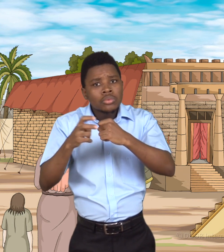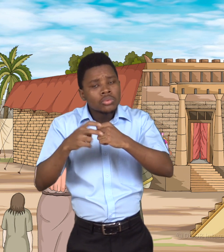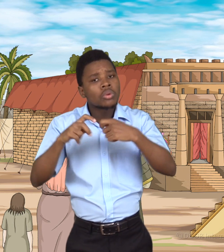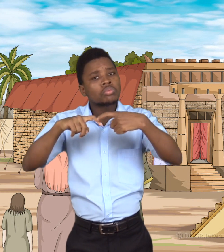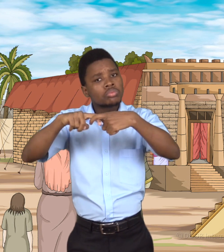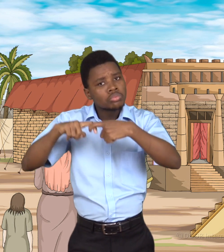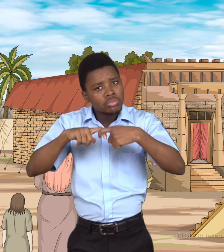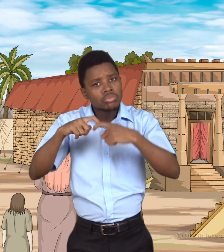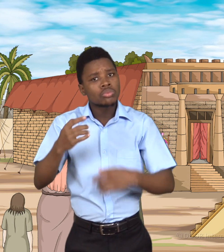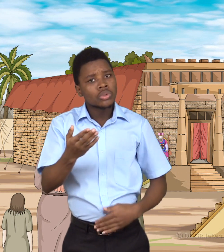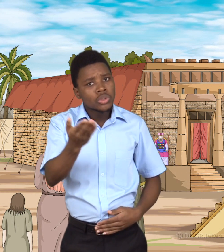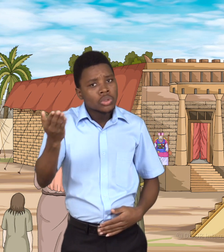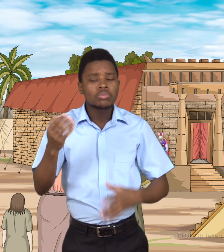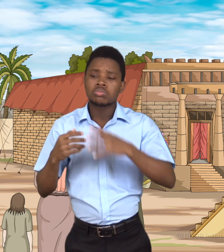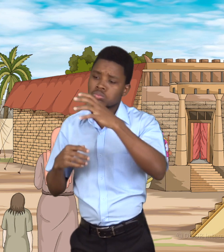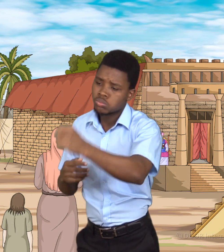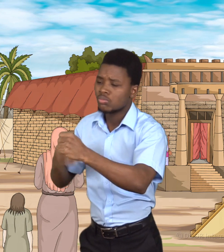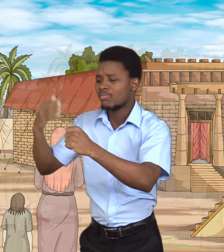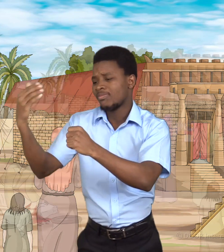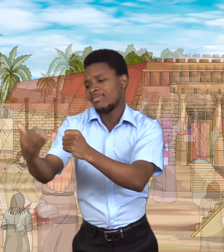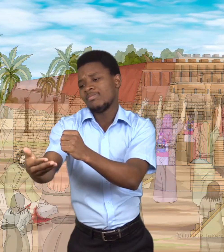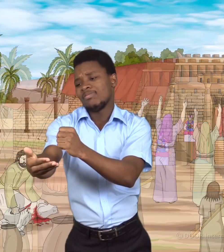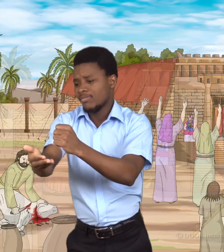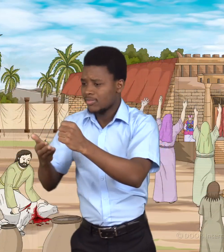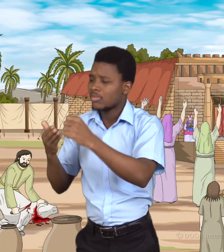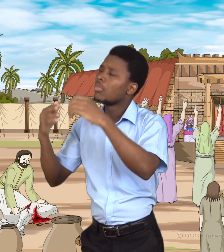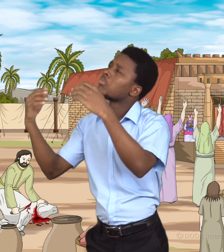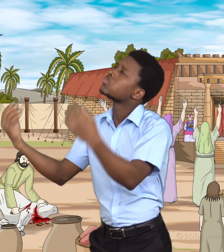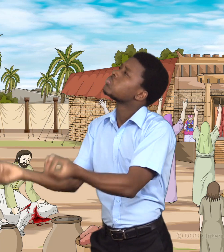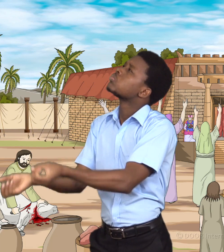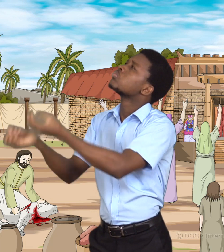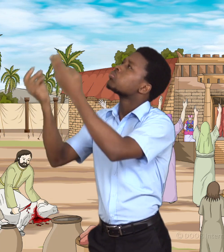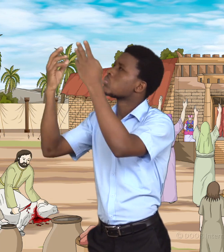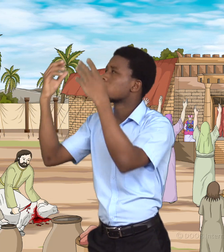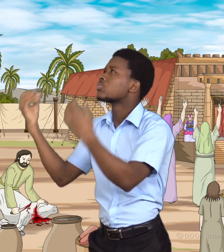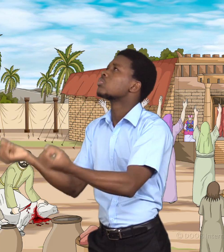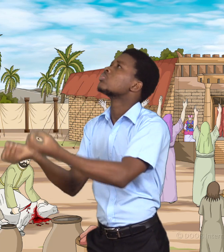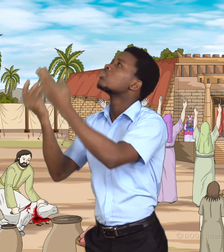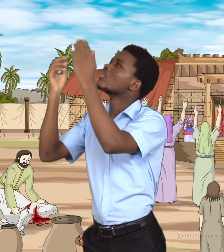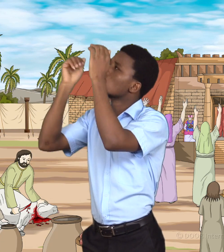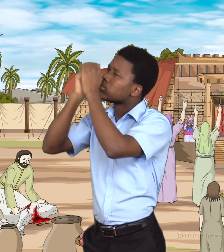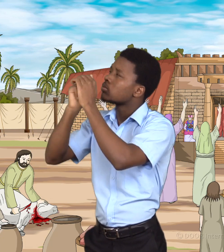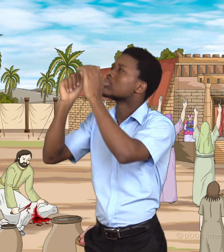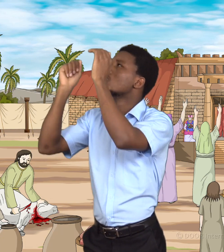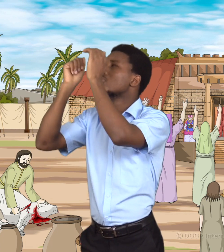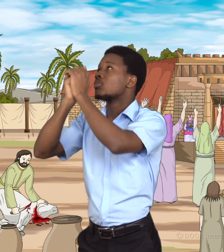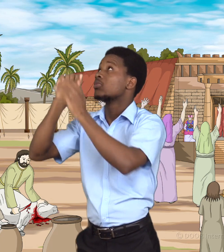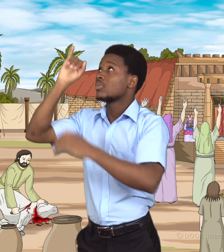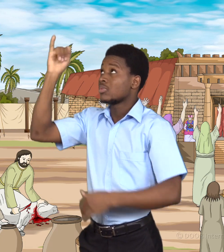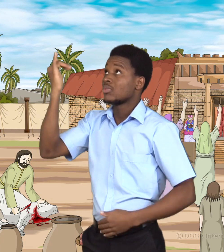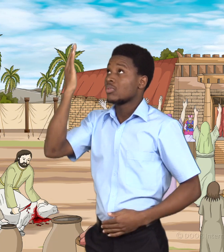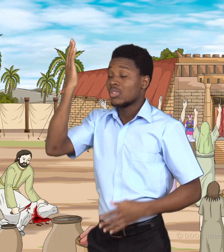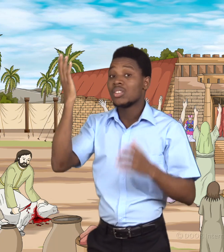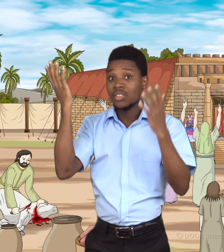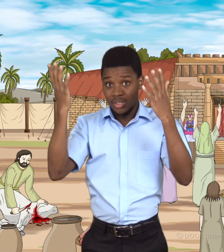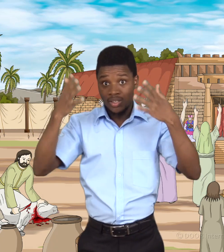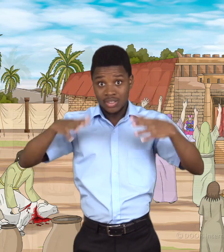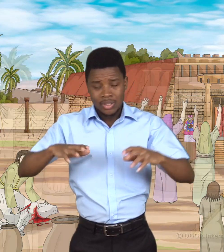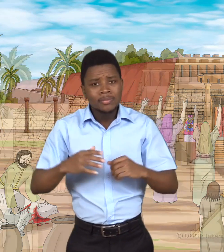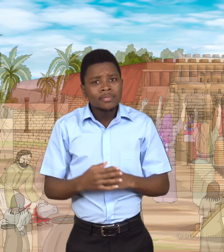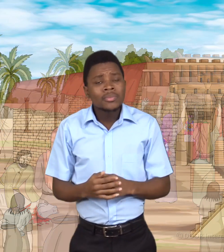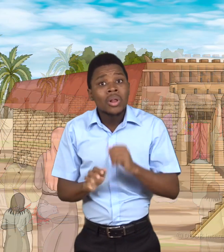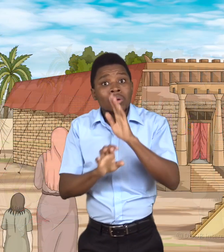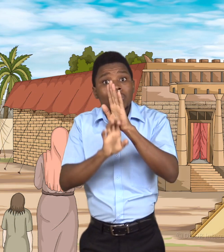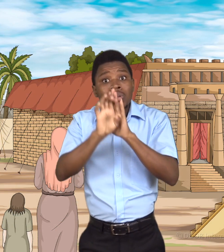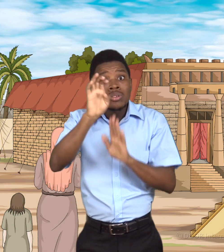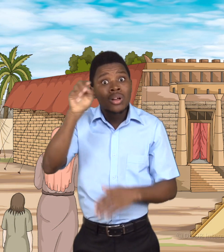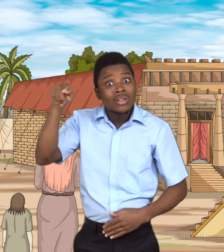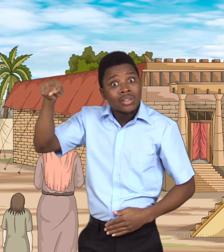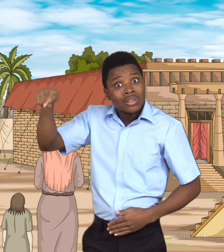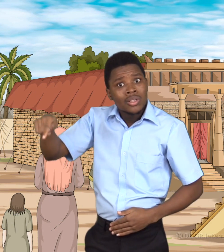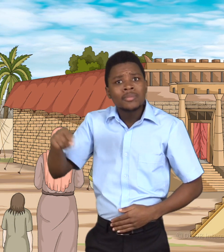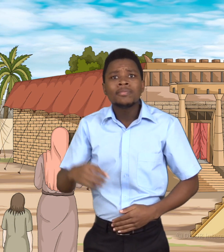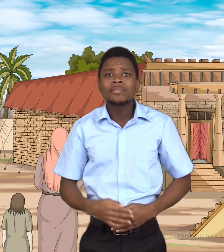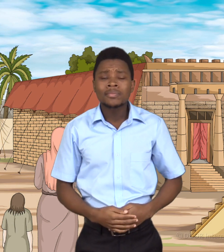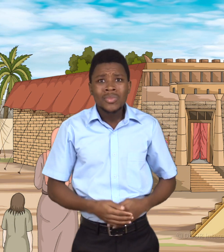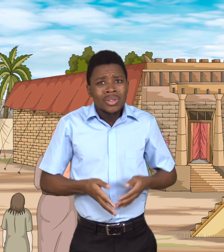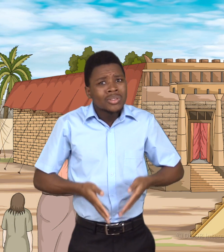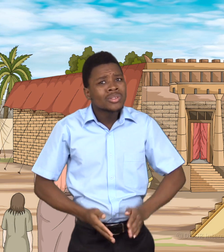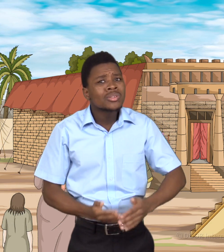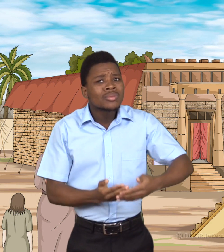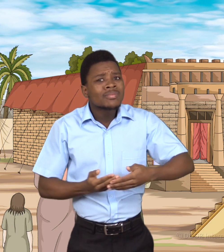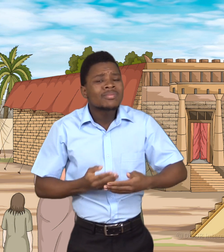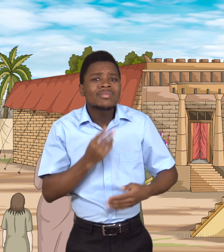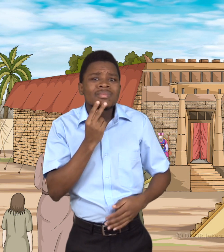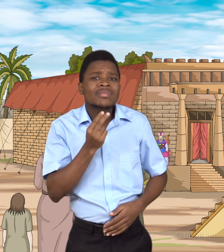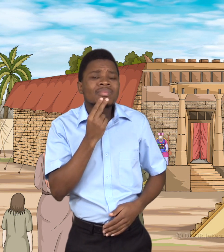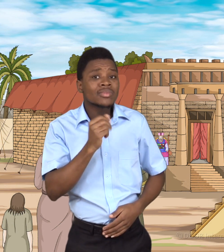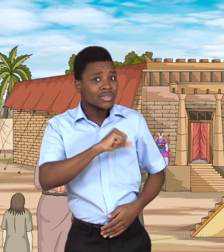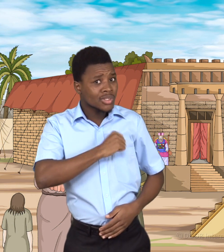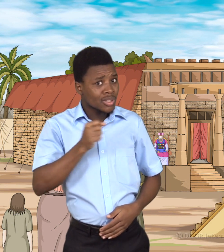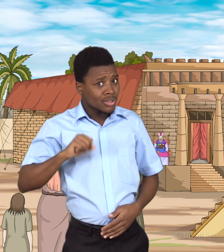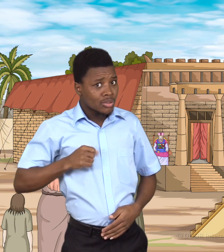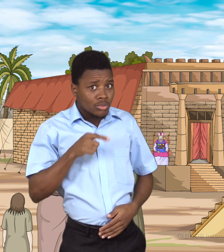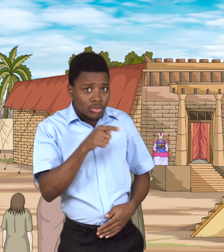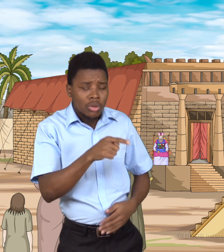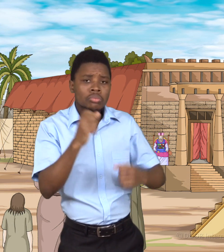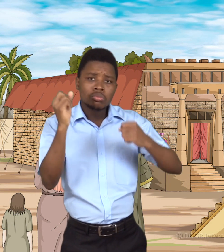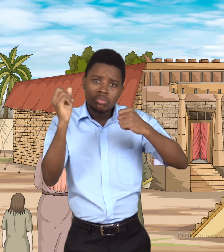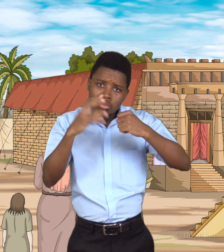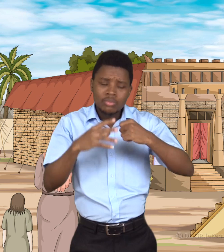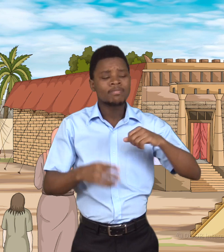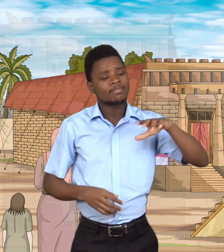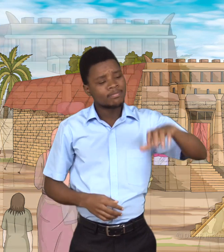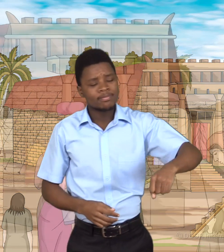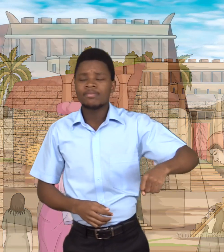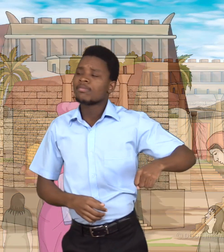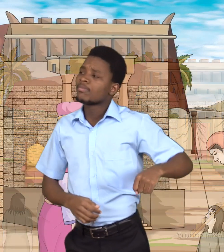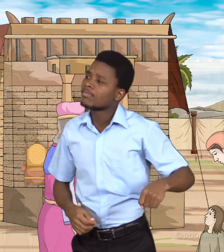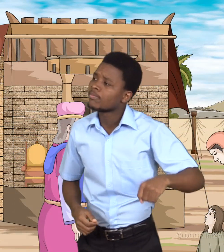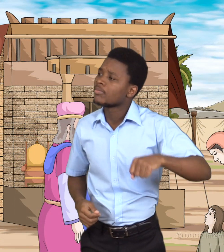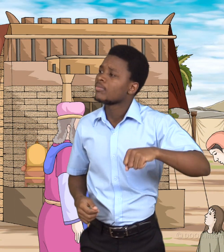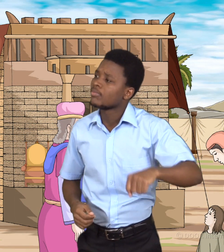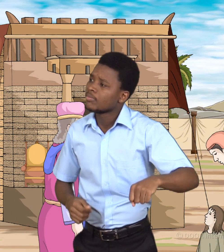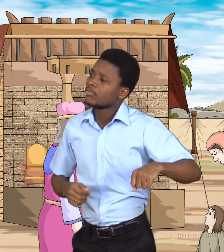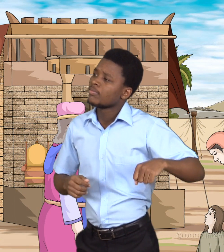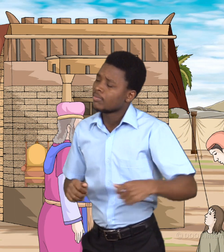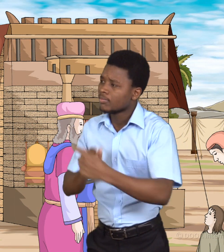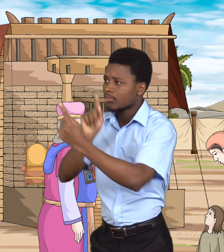And when they had slaughtered the bull, they brought the boy to Eli.